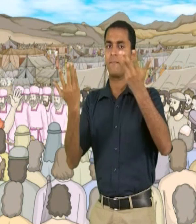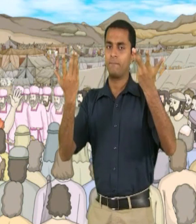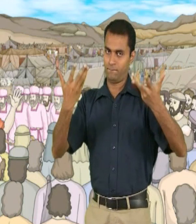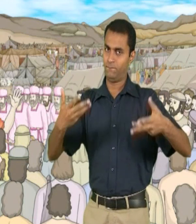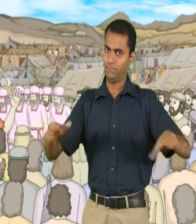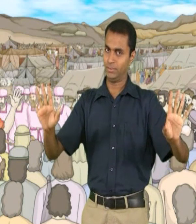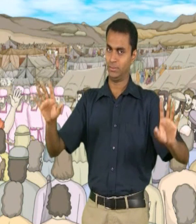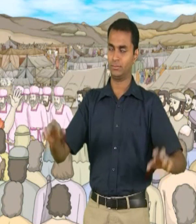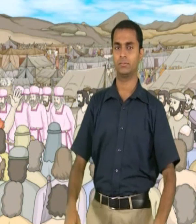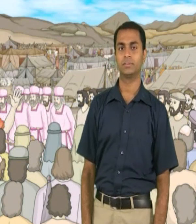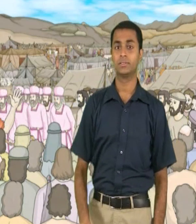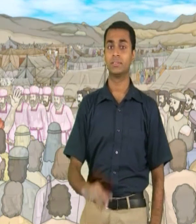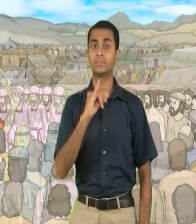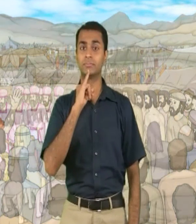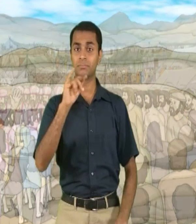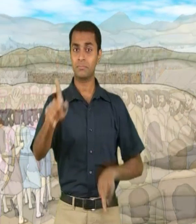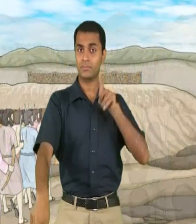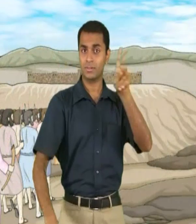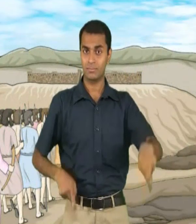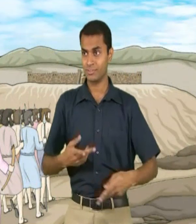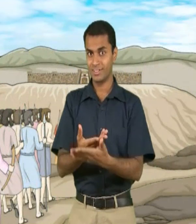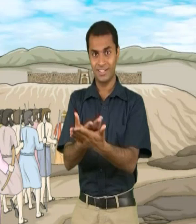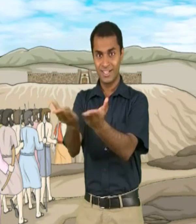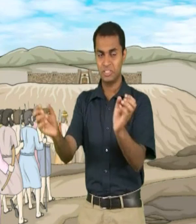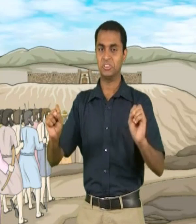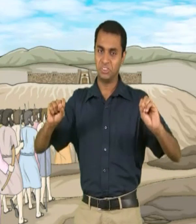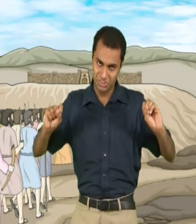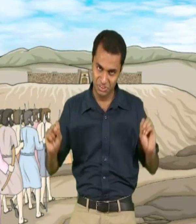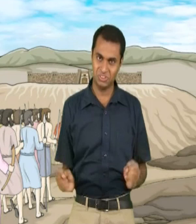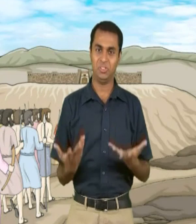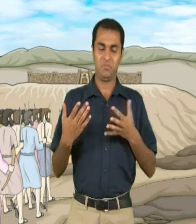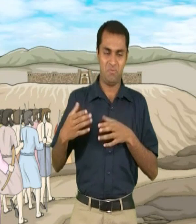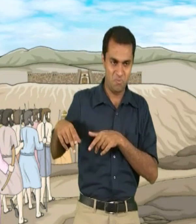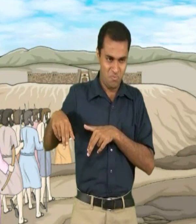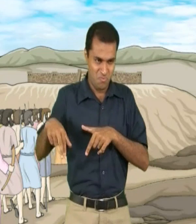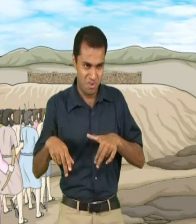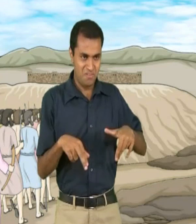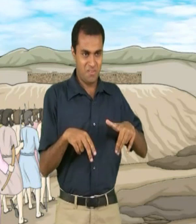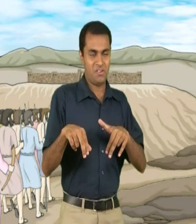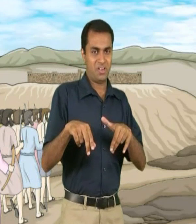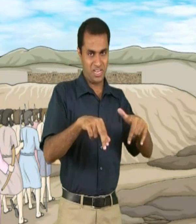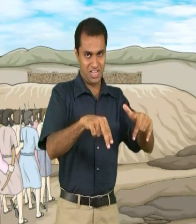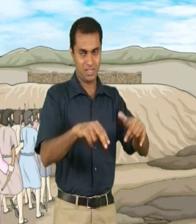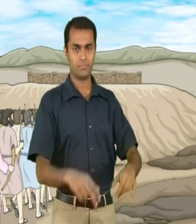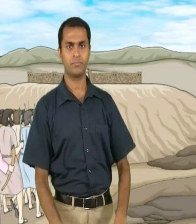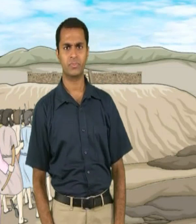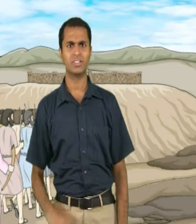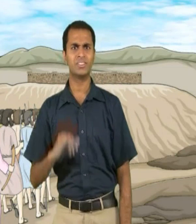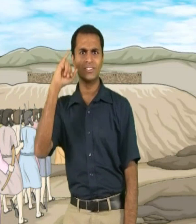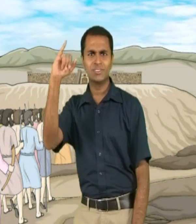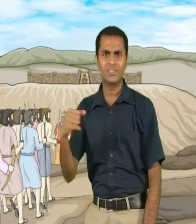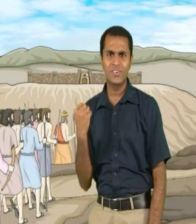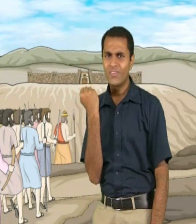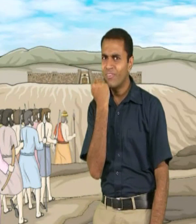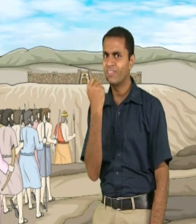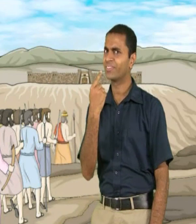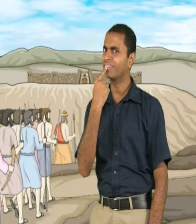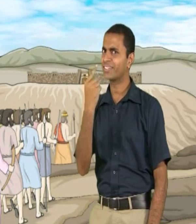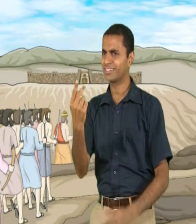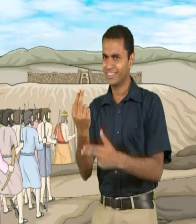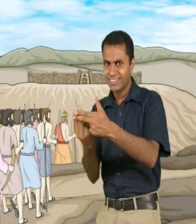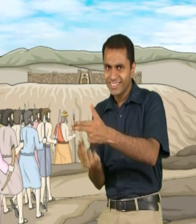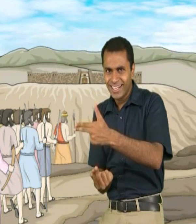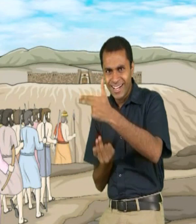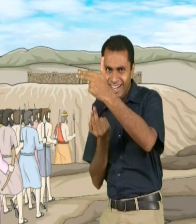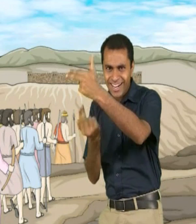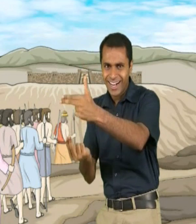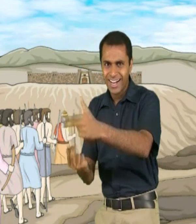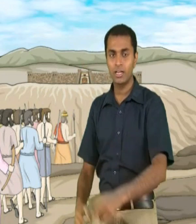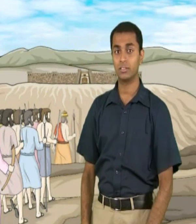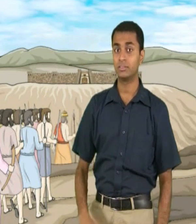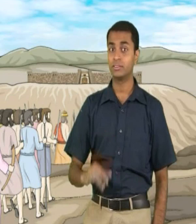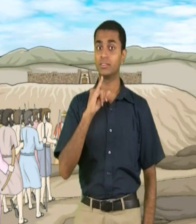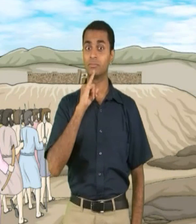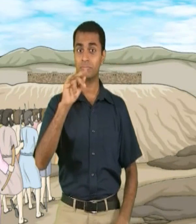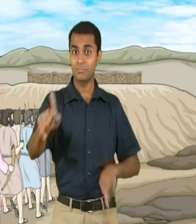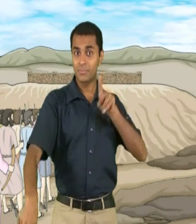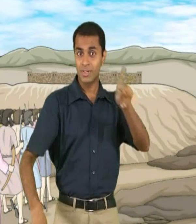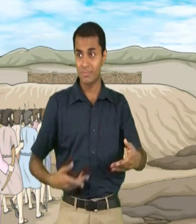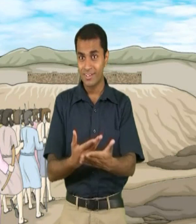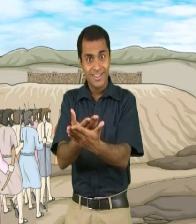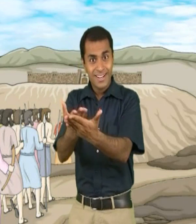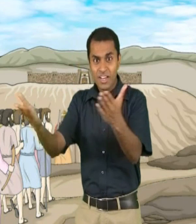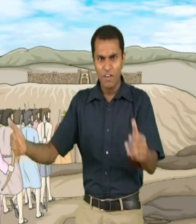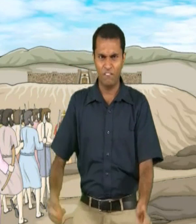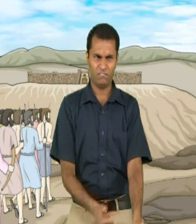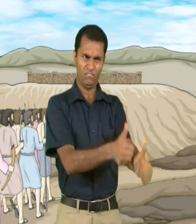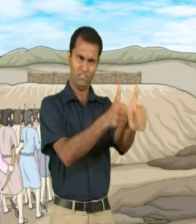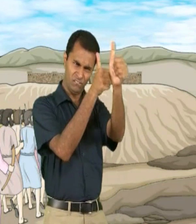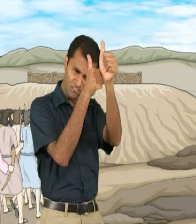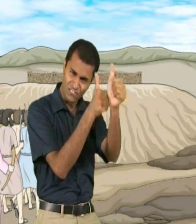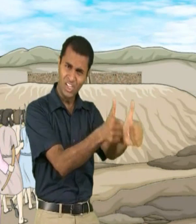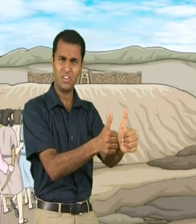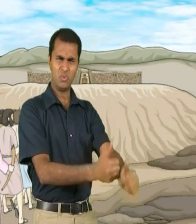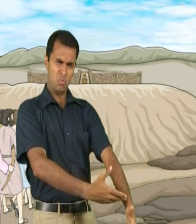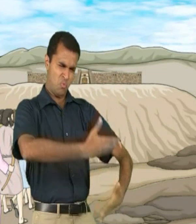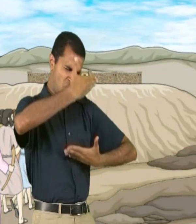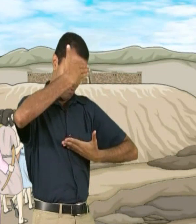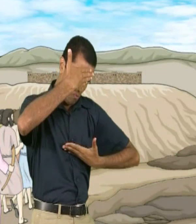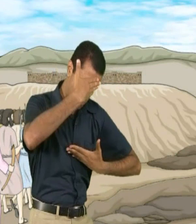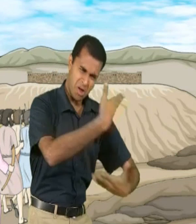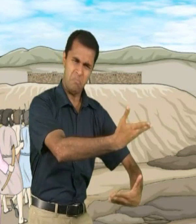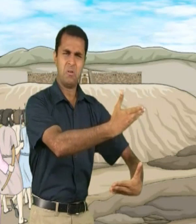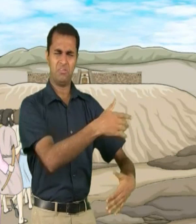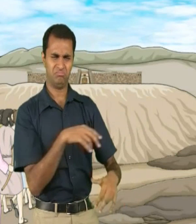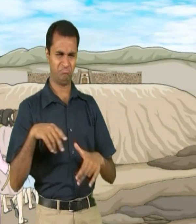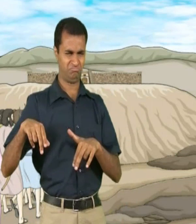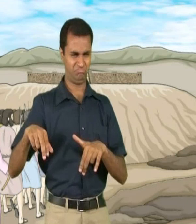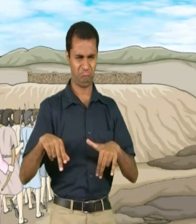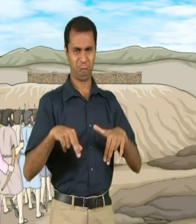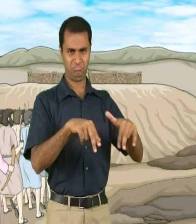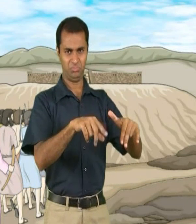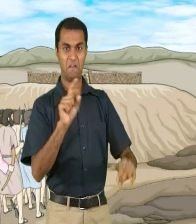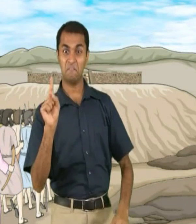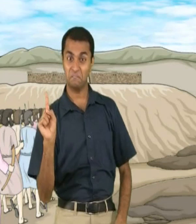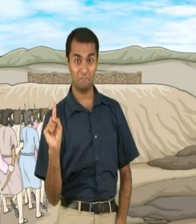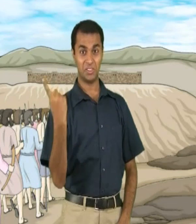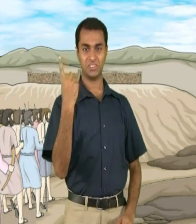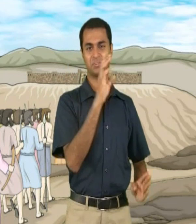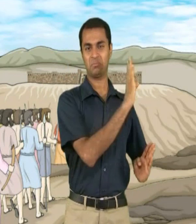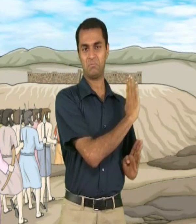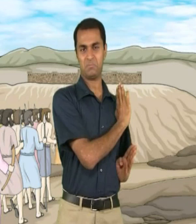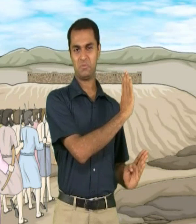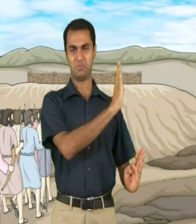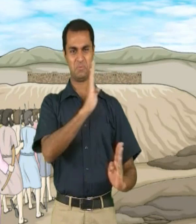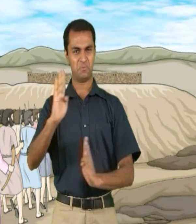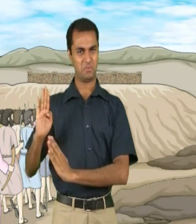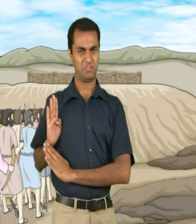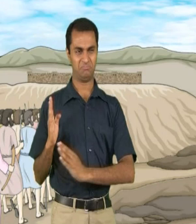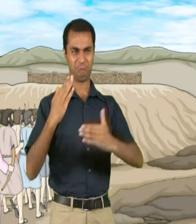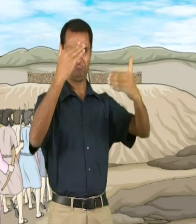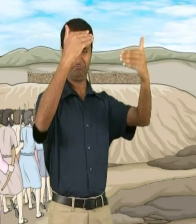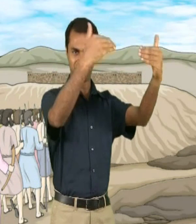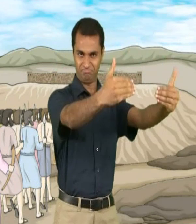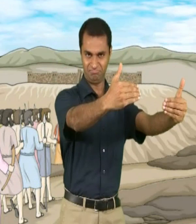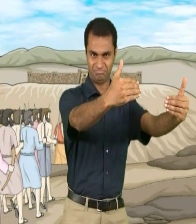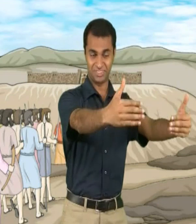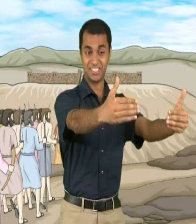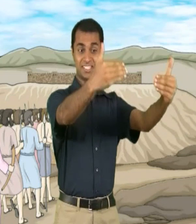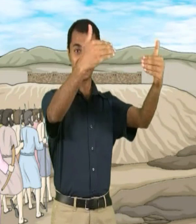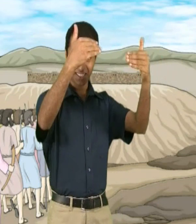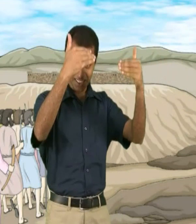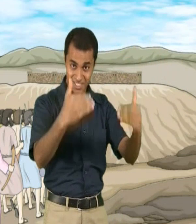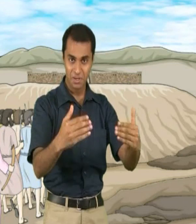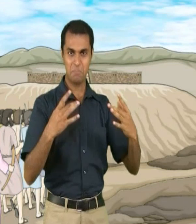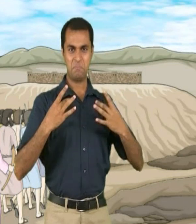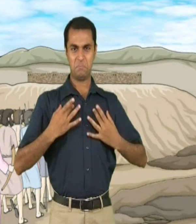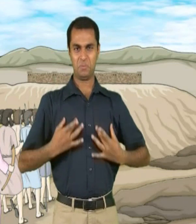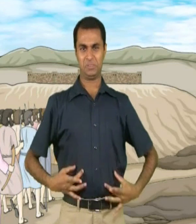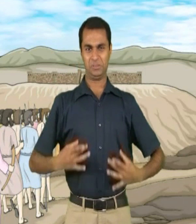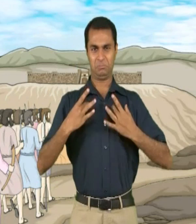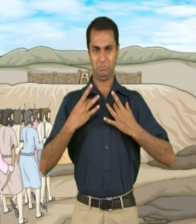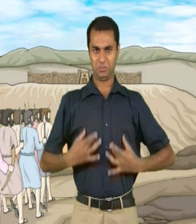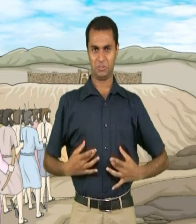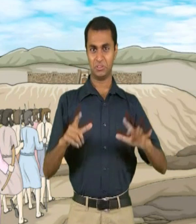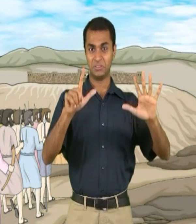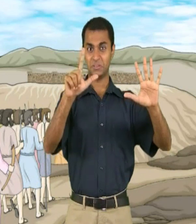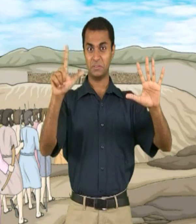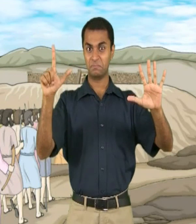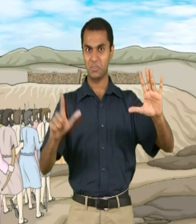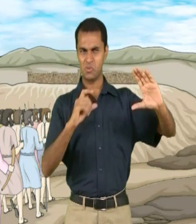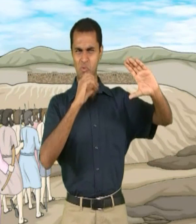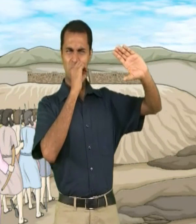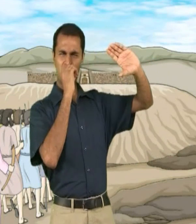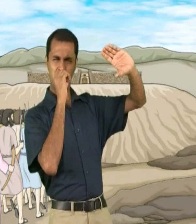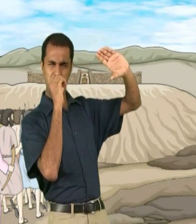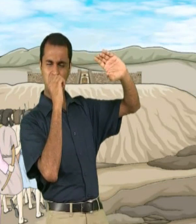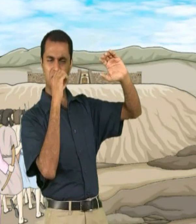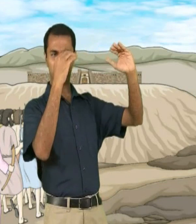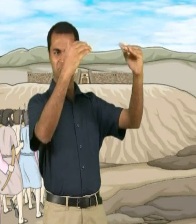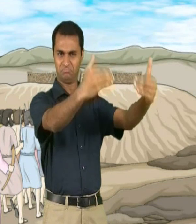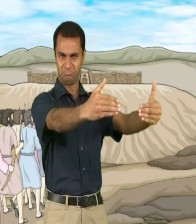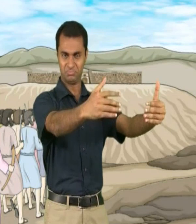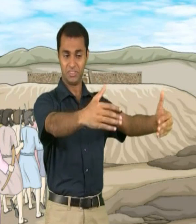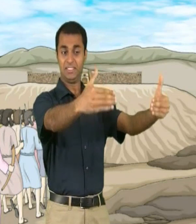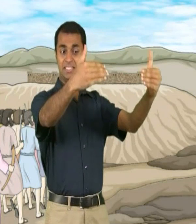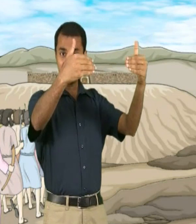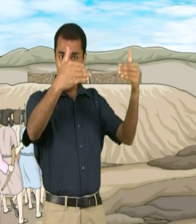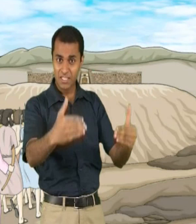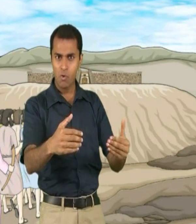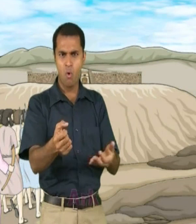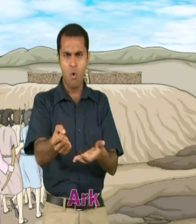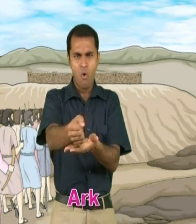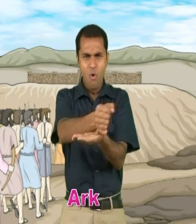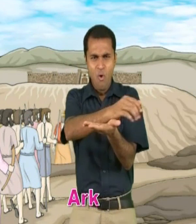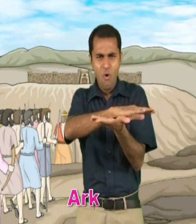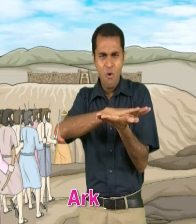After Joshua had spoken to the people, seven priests carrying seven rams’ horns before the LORD advanced and blew the horns, and the ark of the covenant of the LORD followed them.